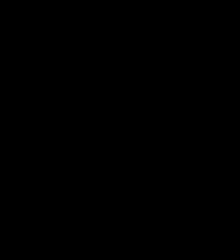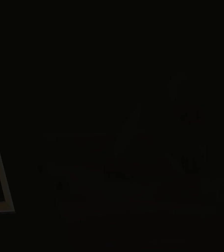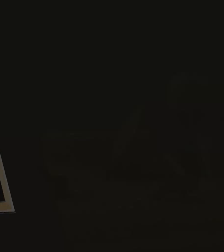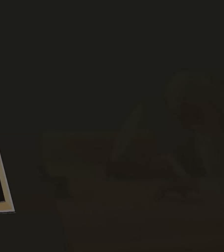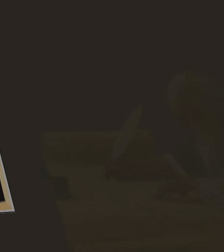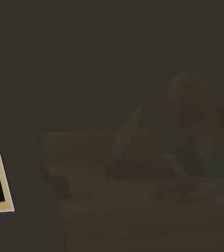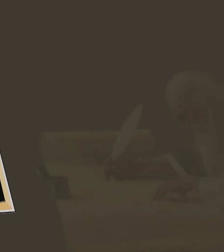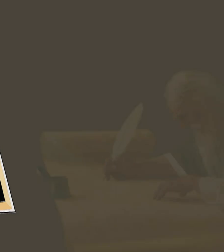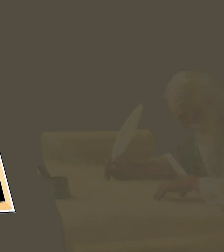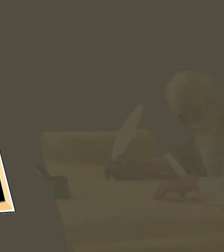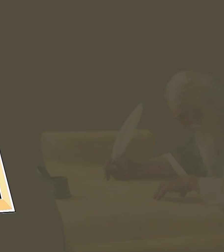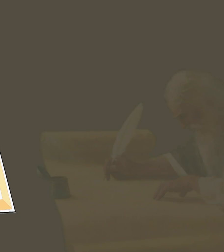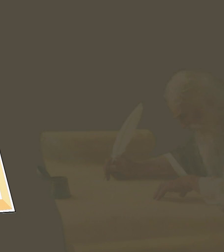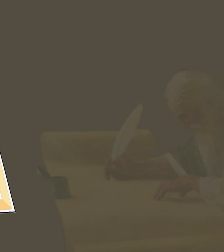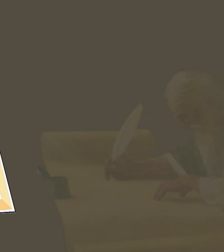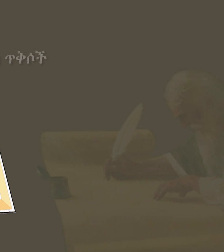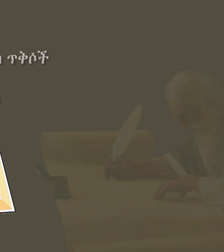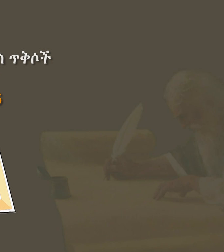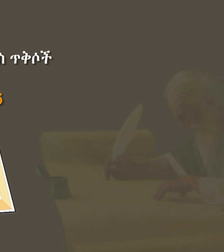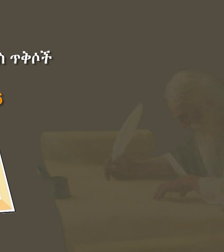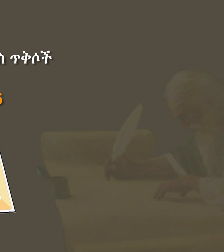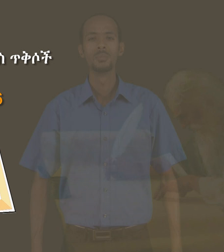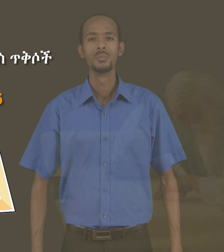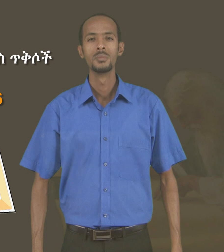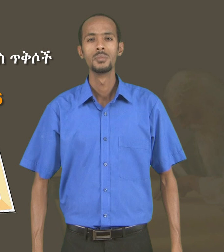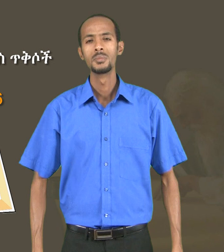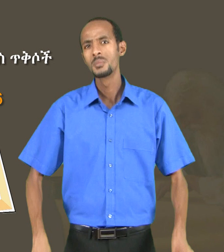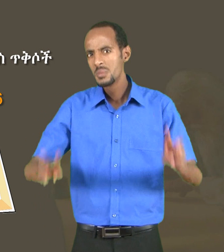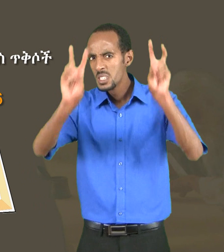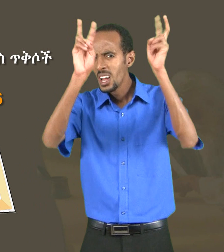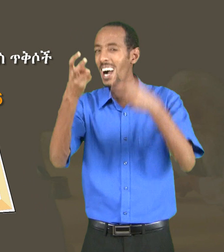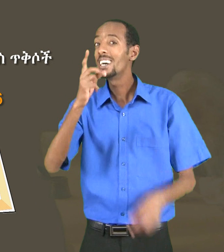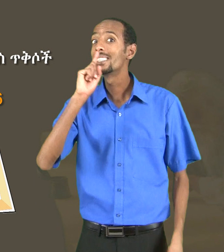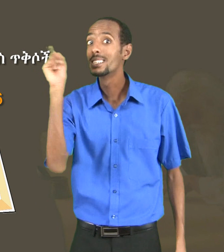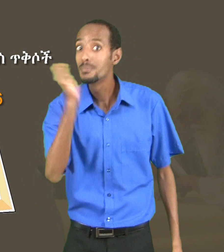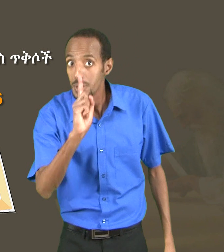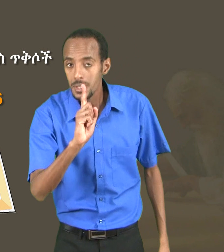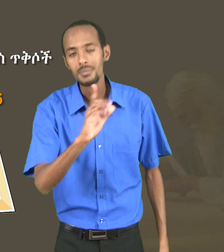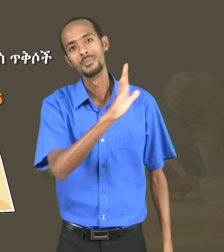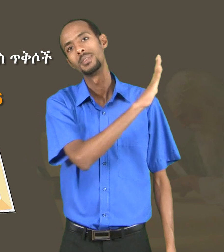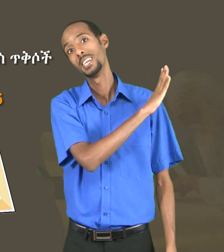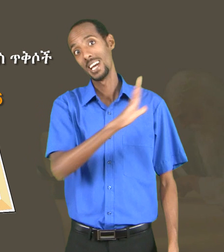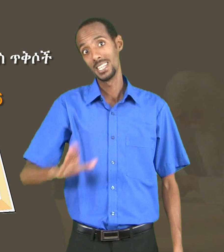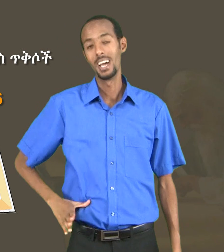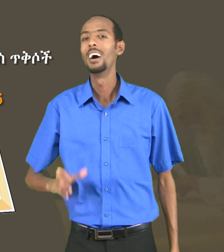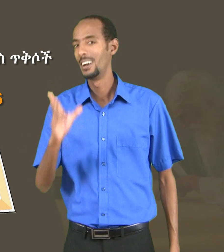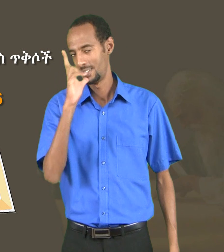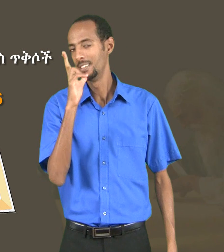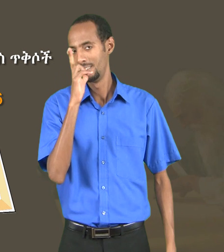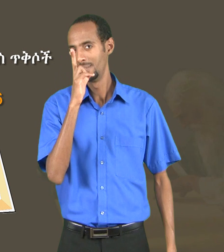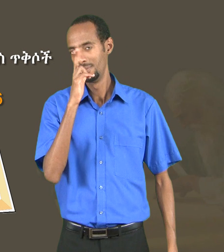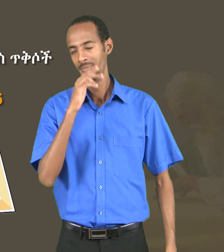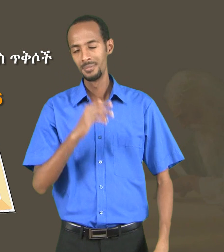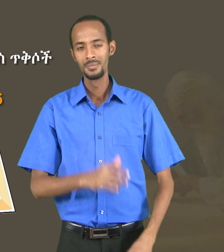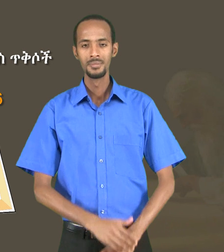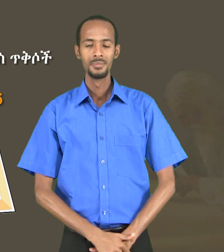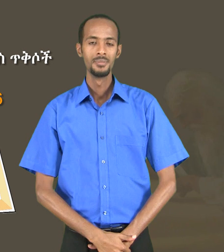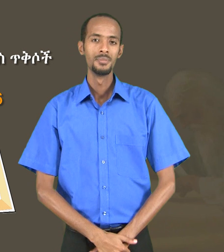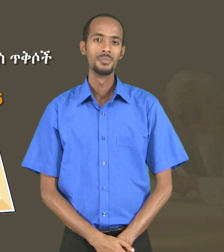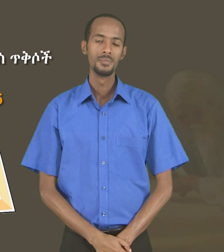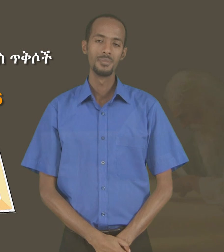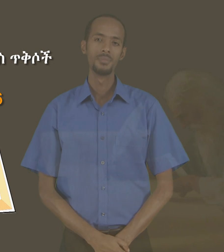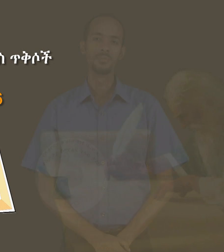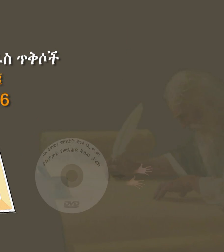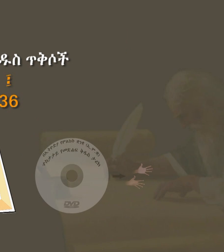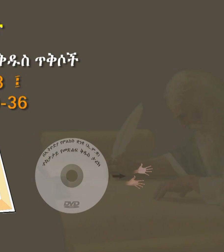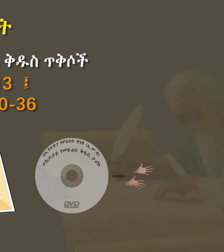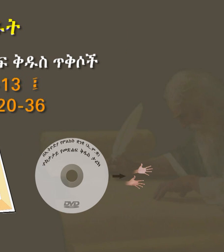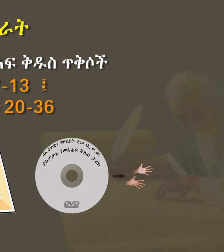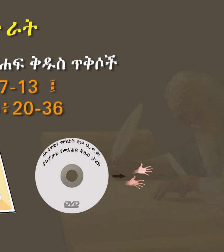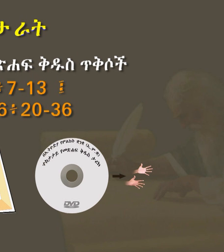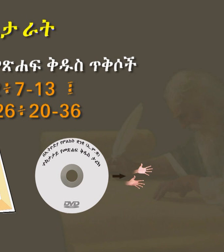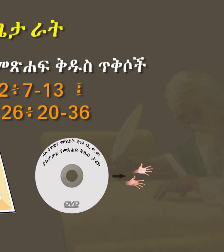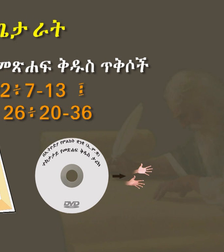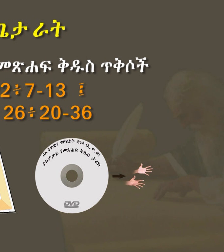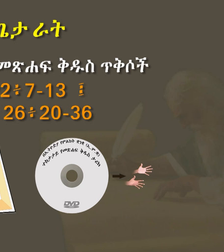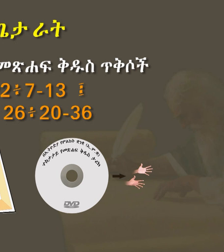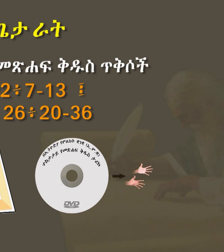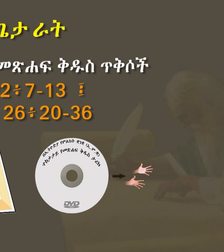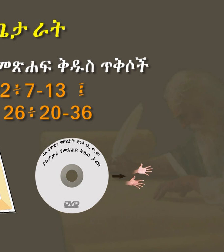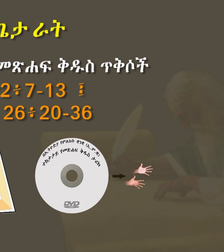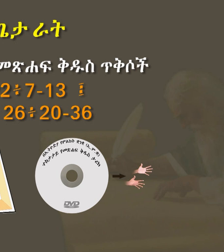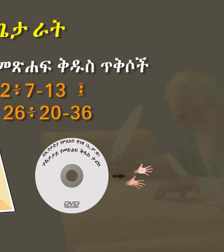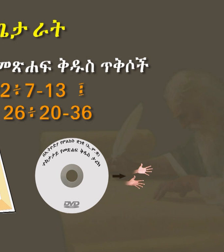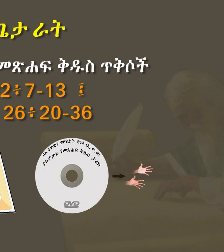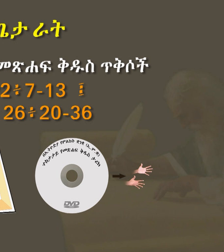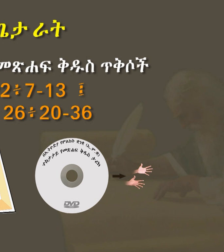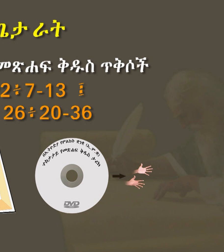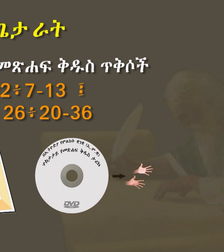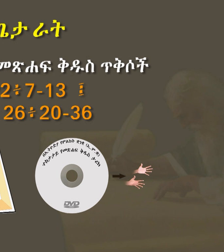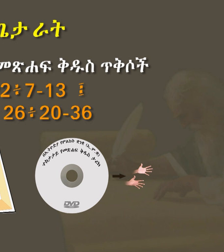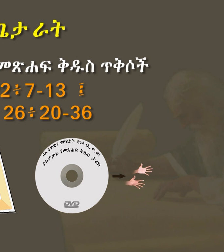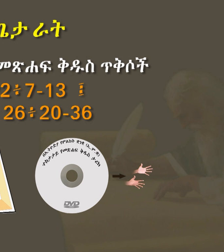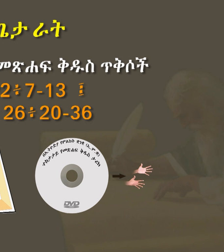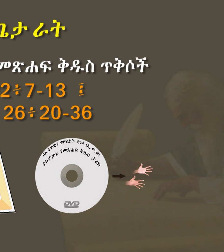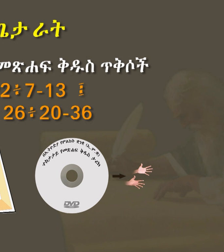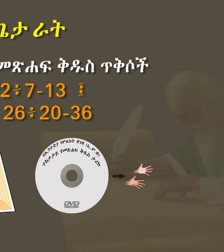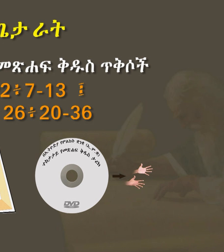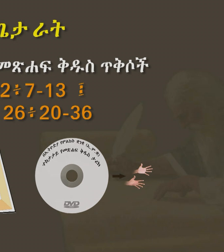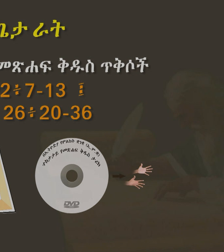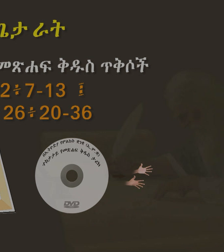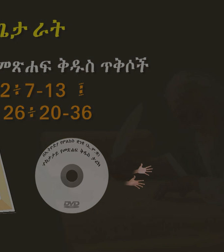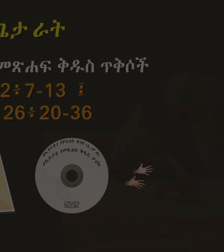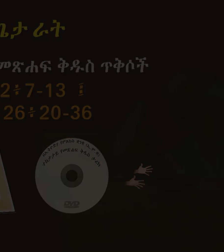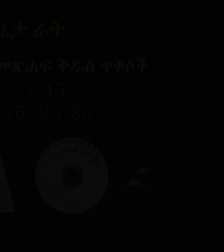The last supper (the Lord's supper)